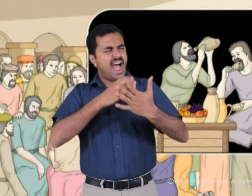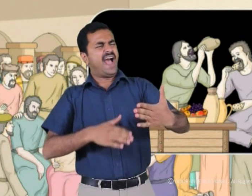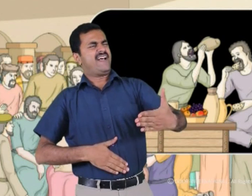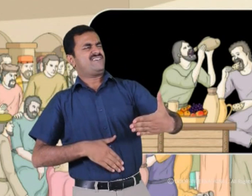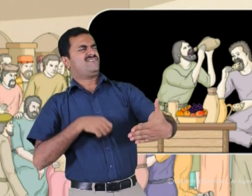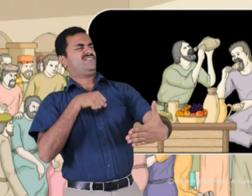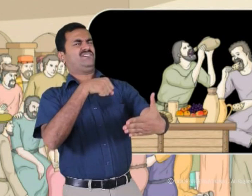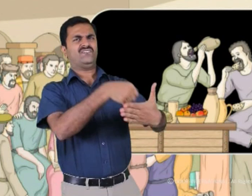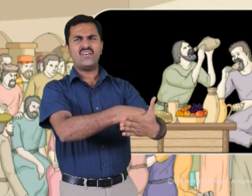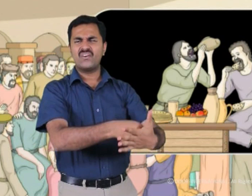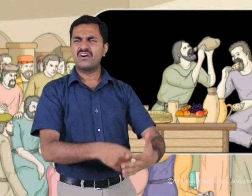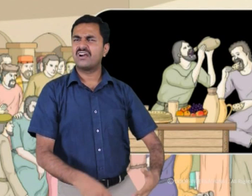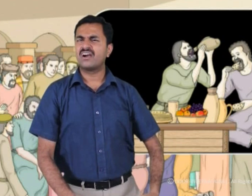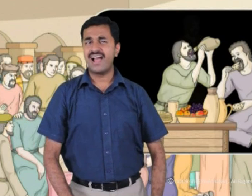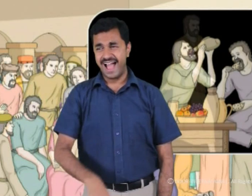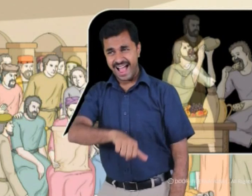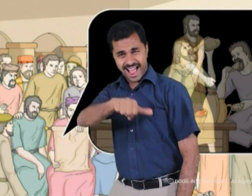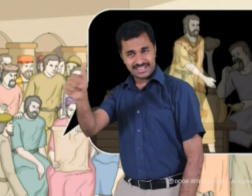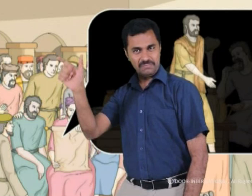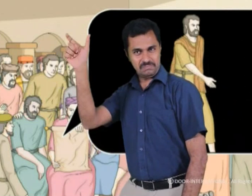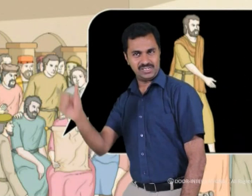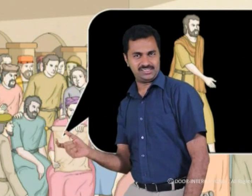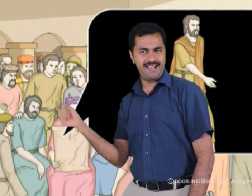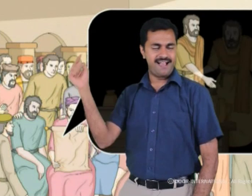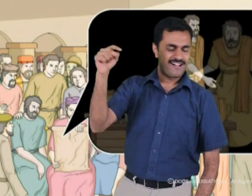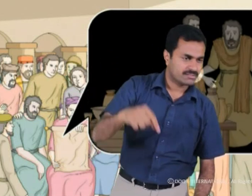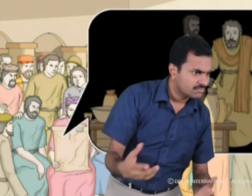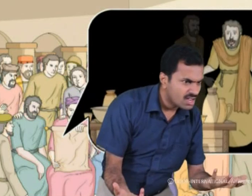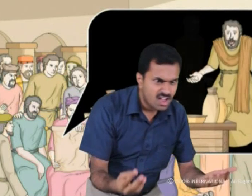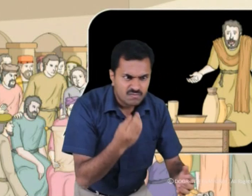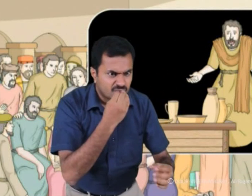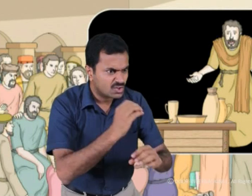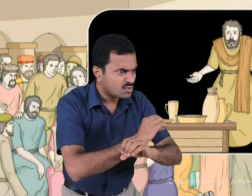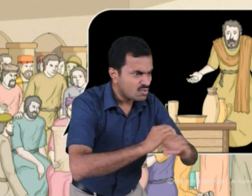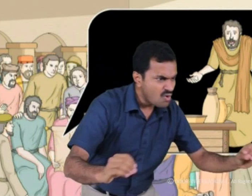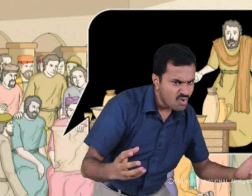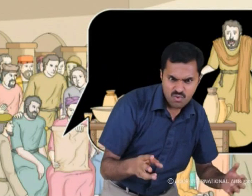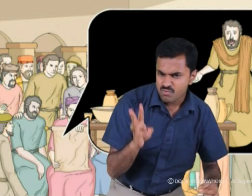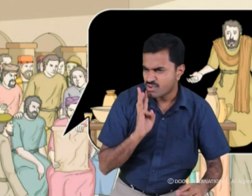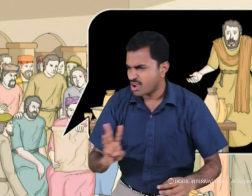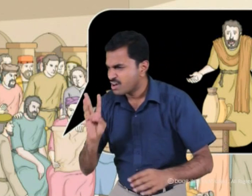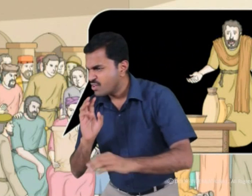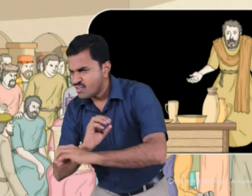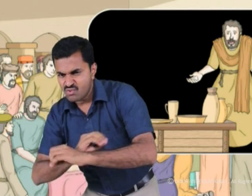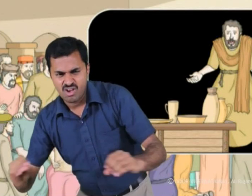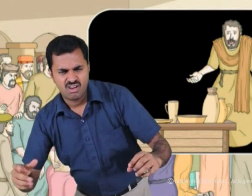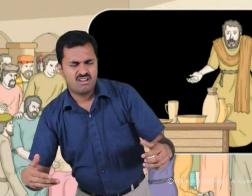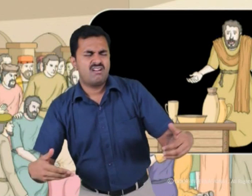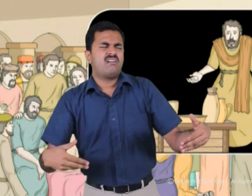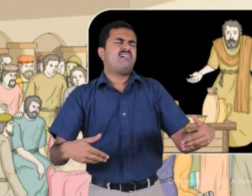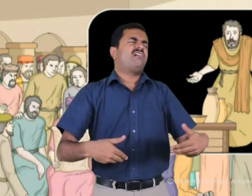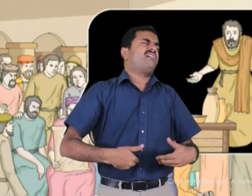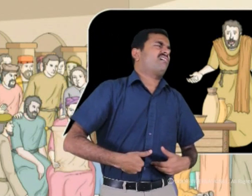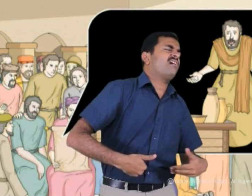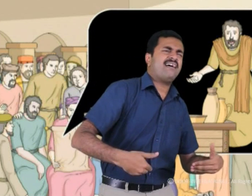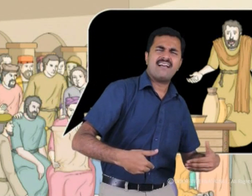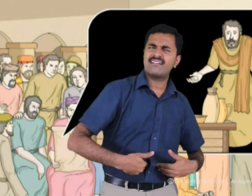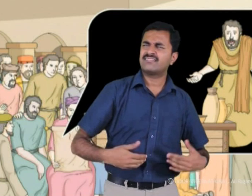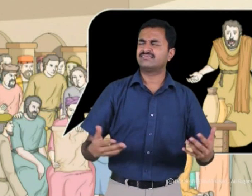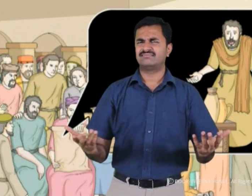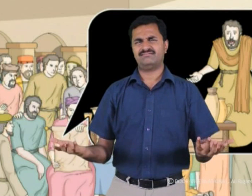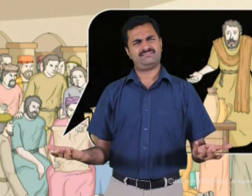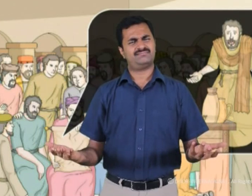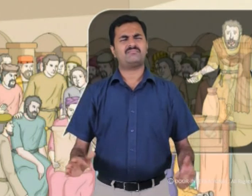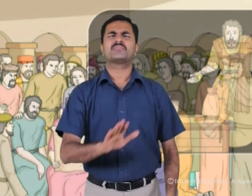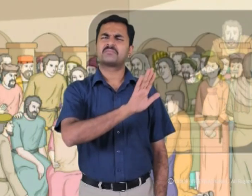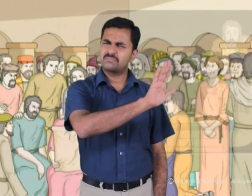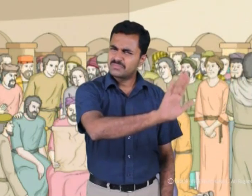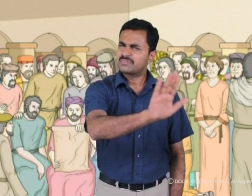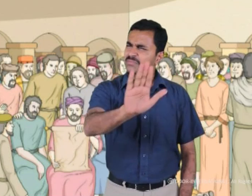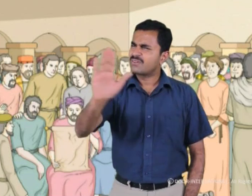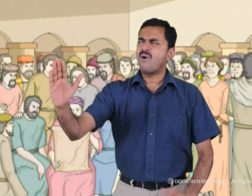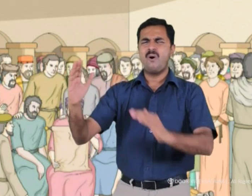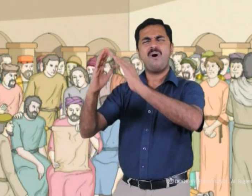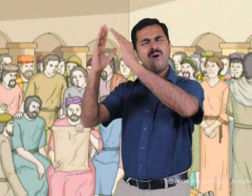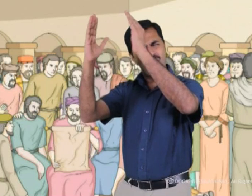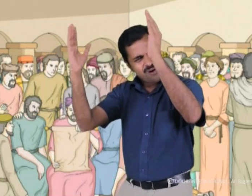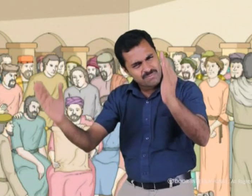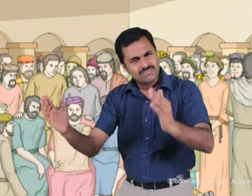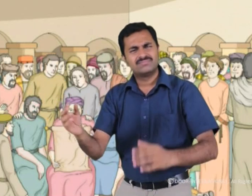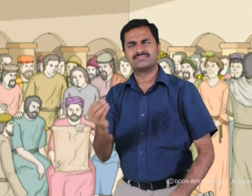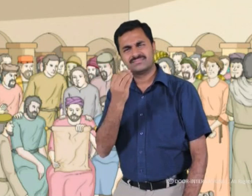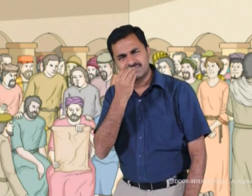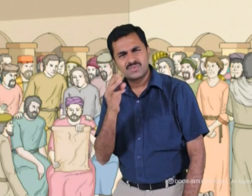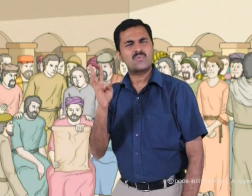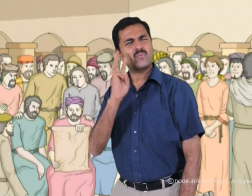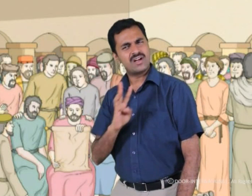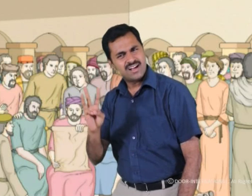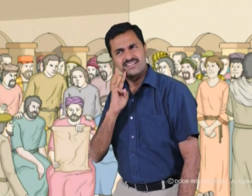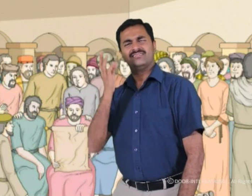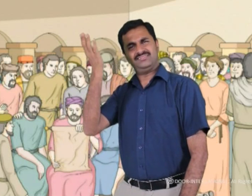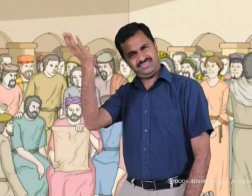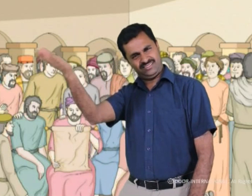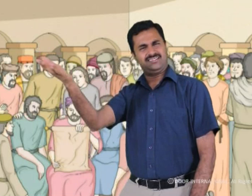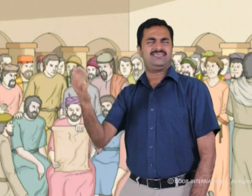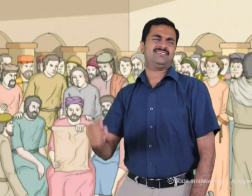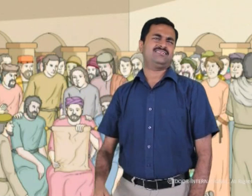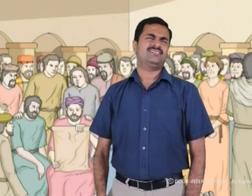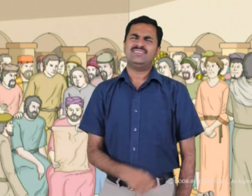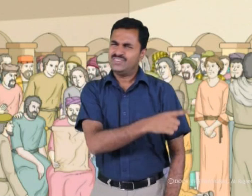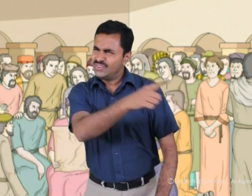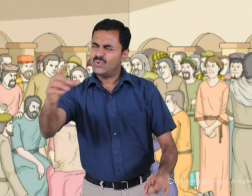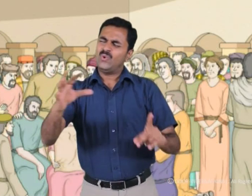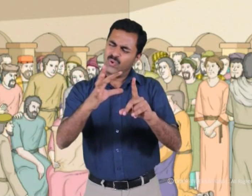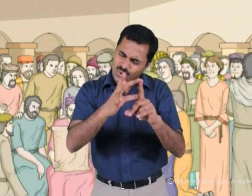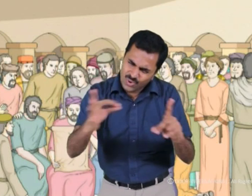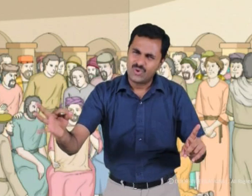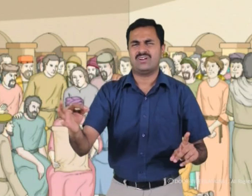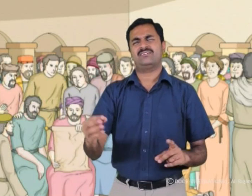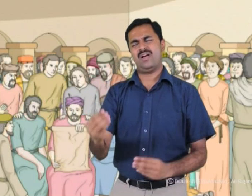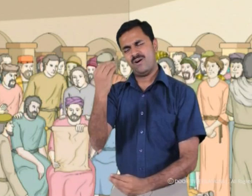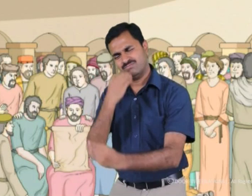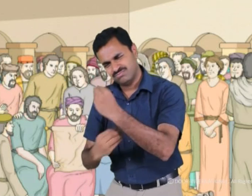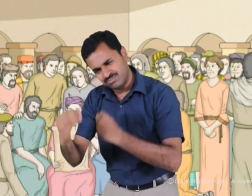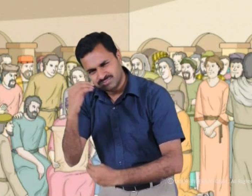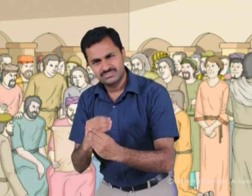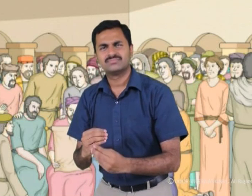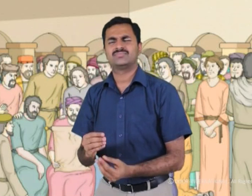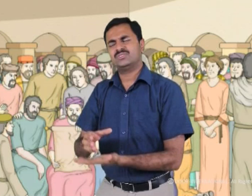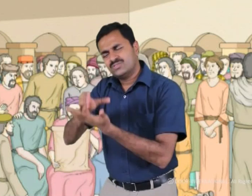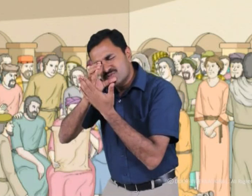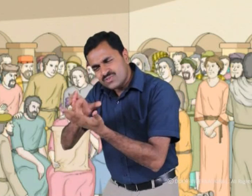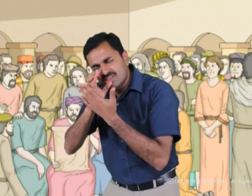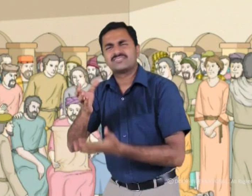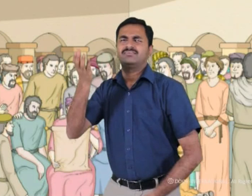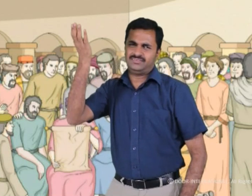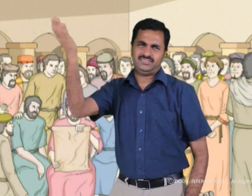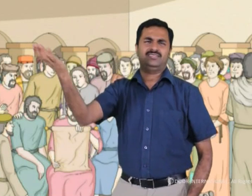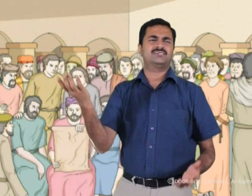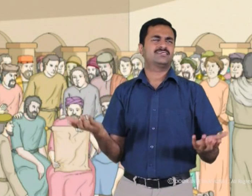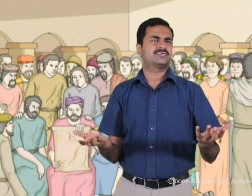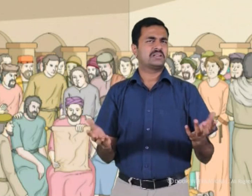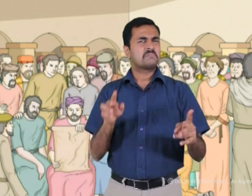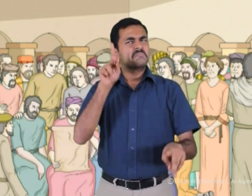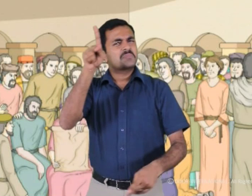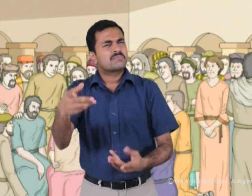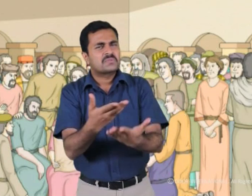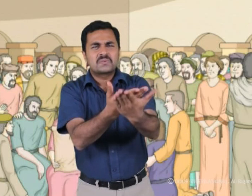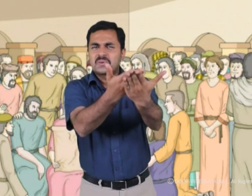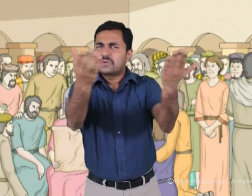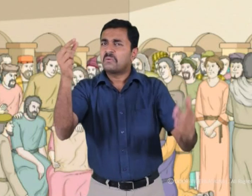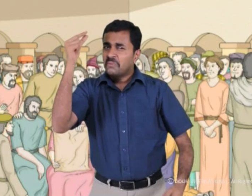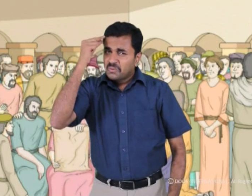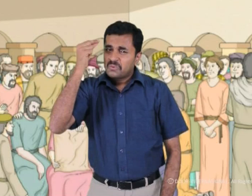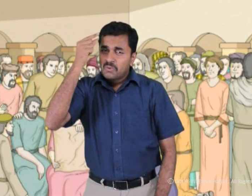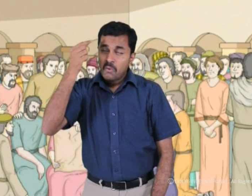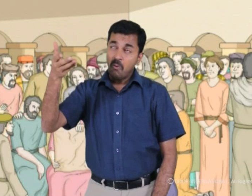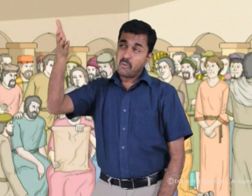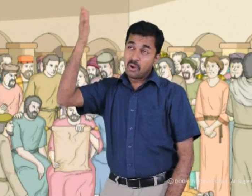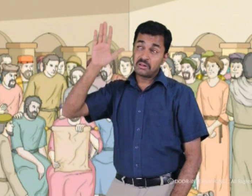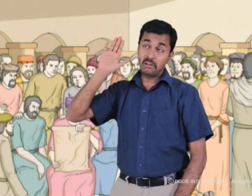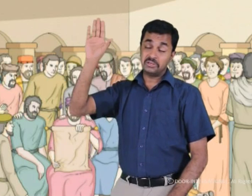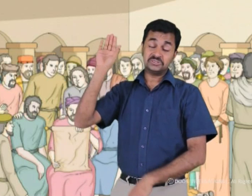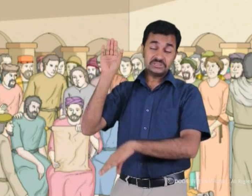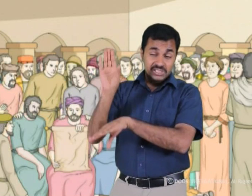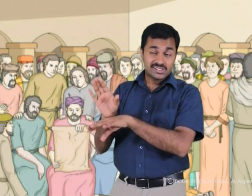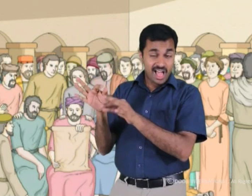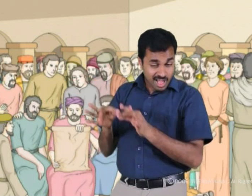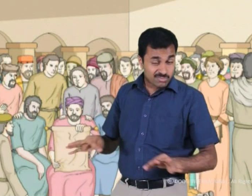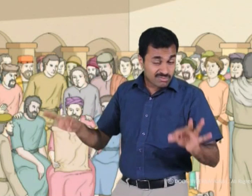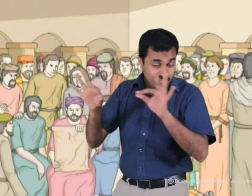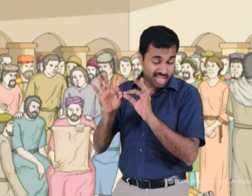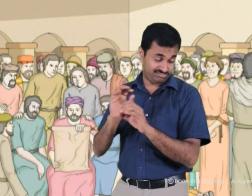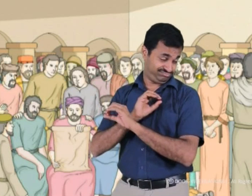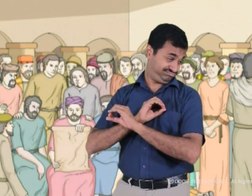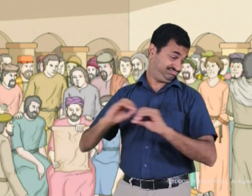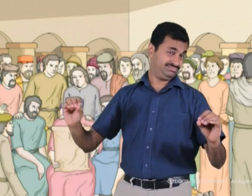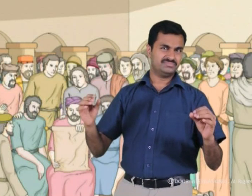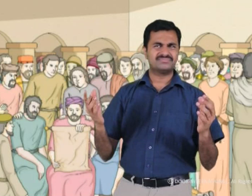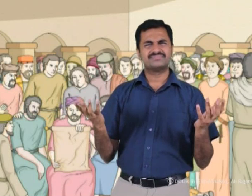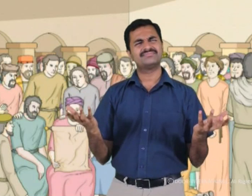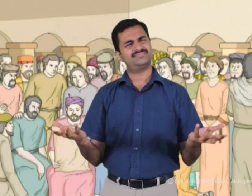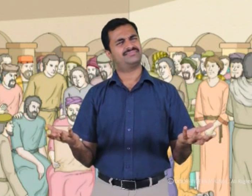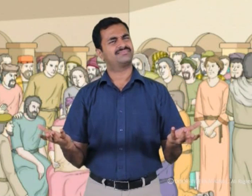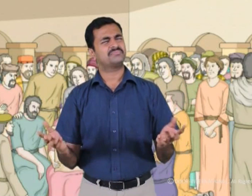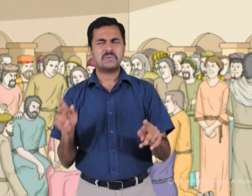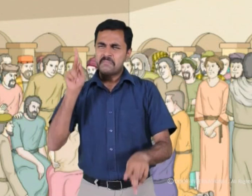What can I say to you?